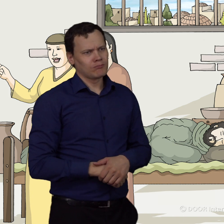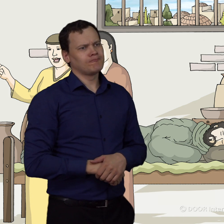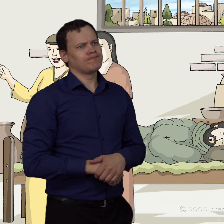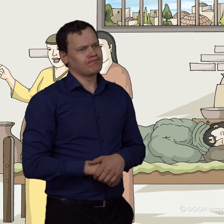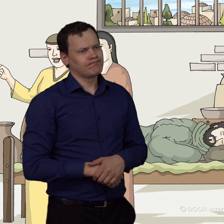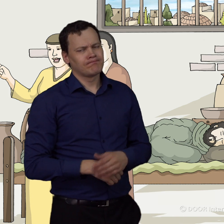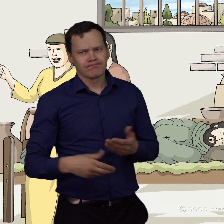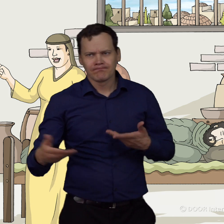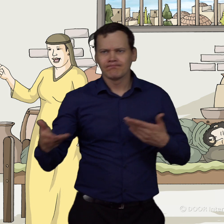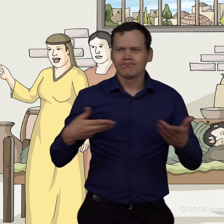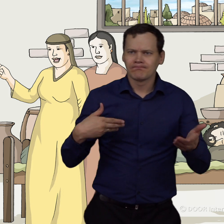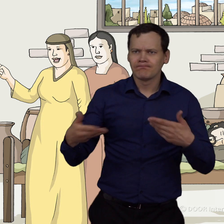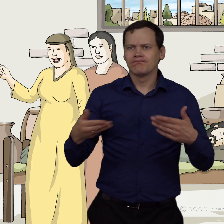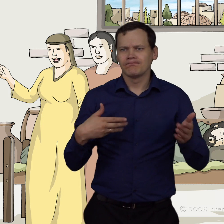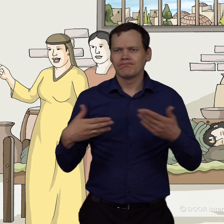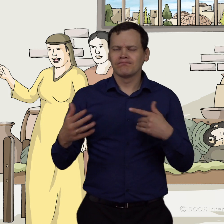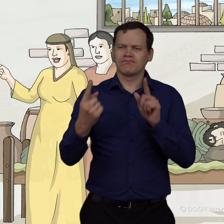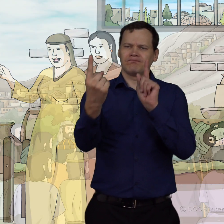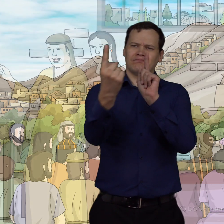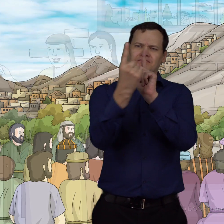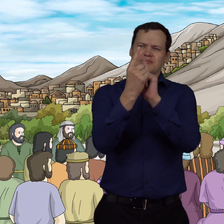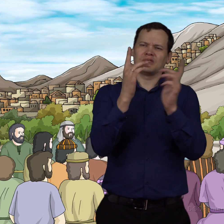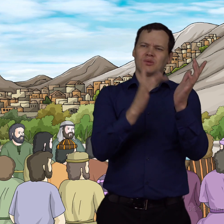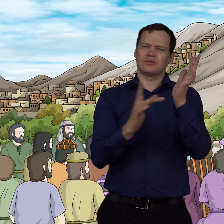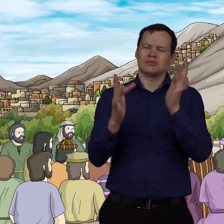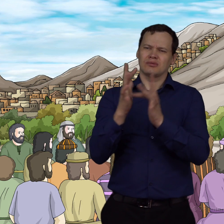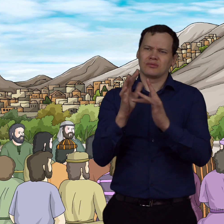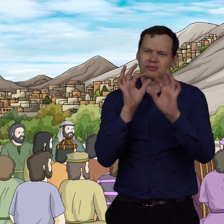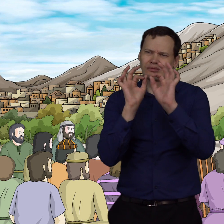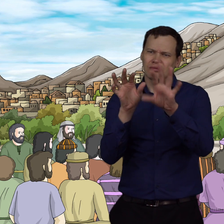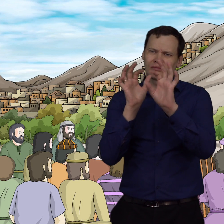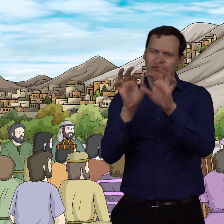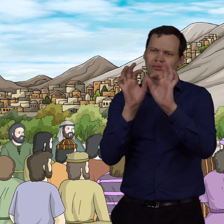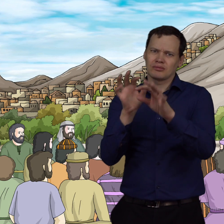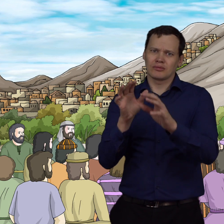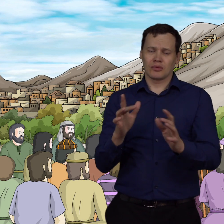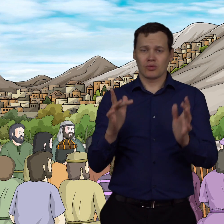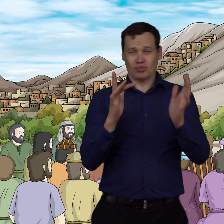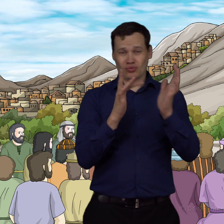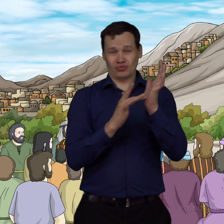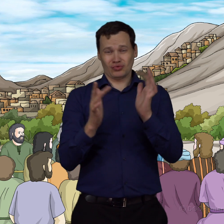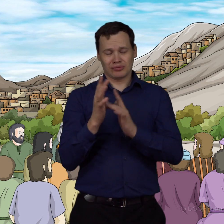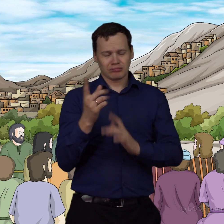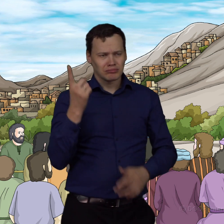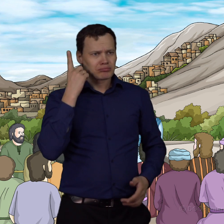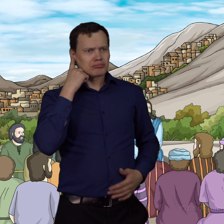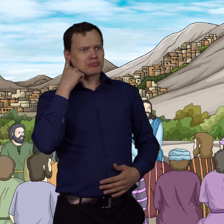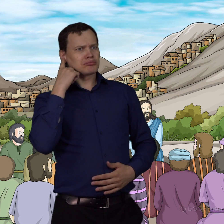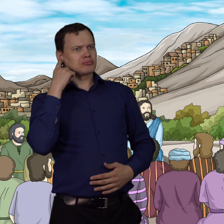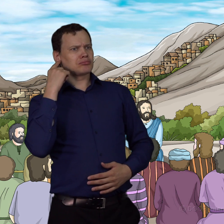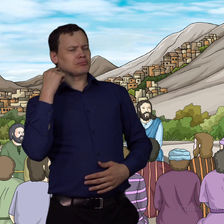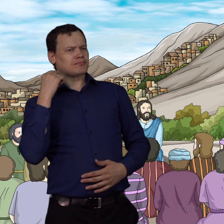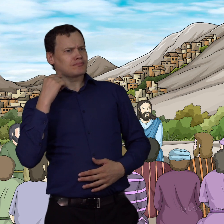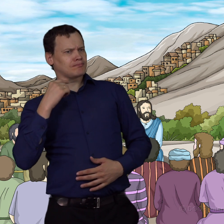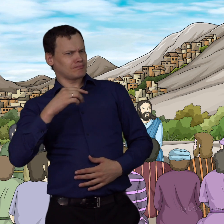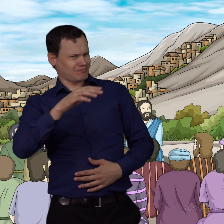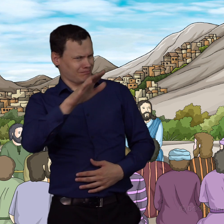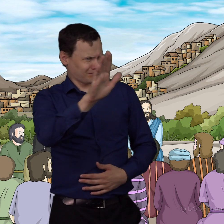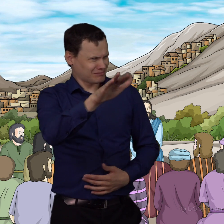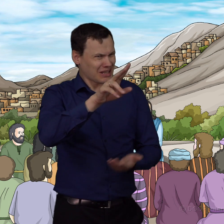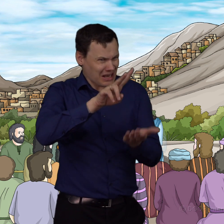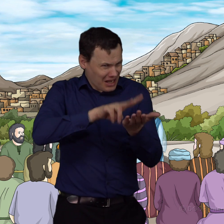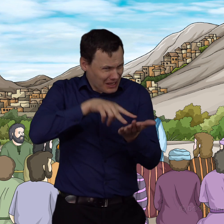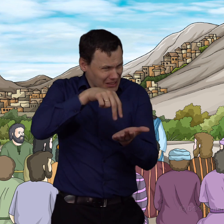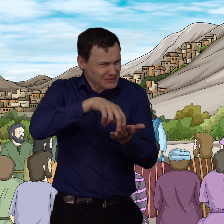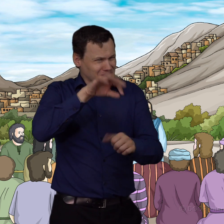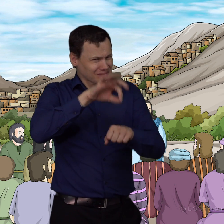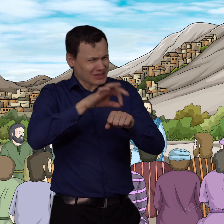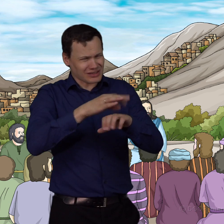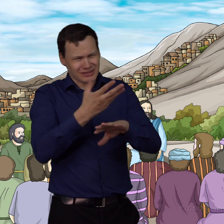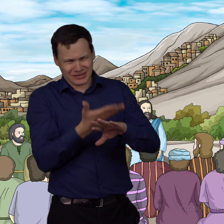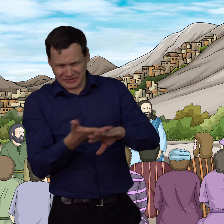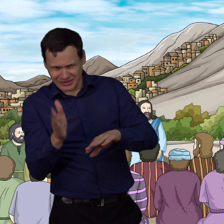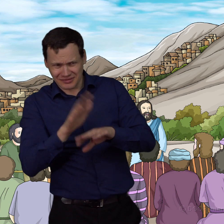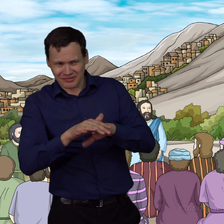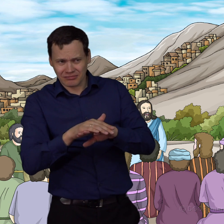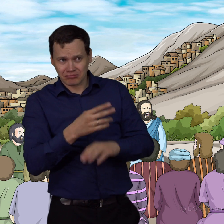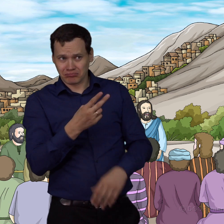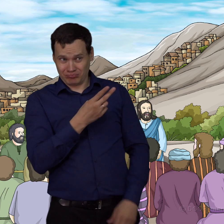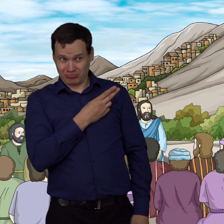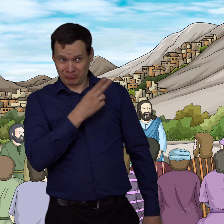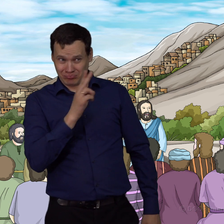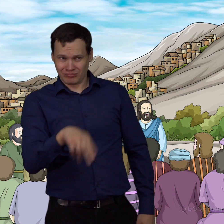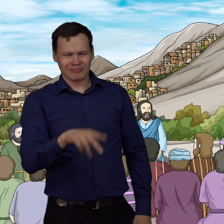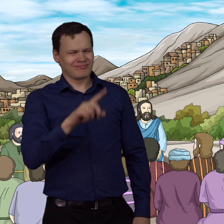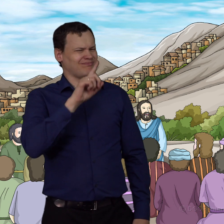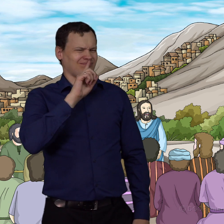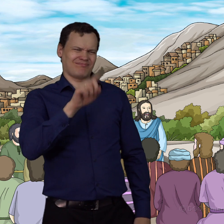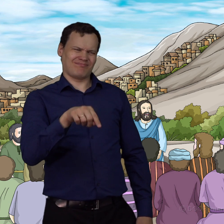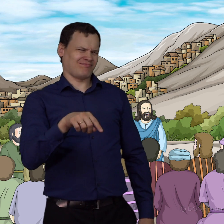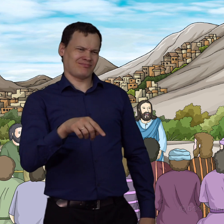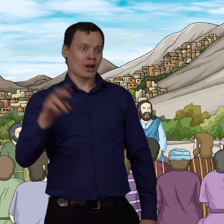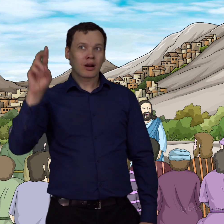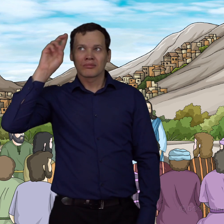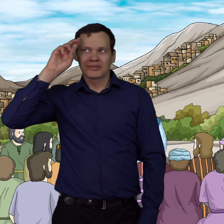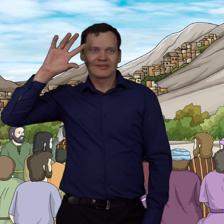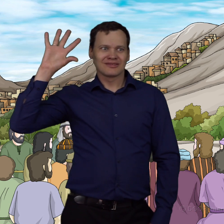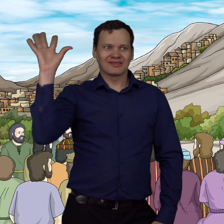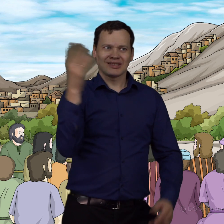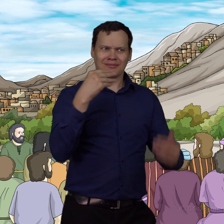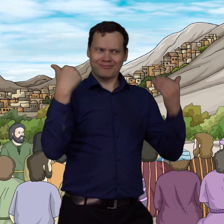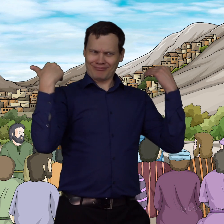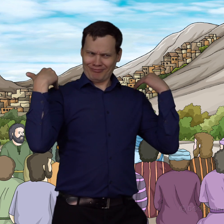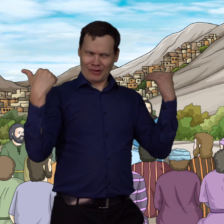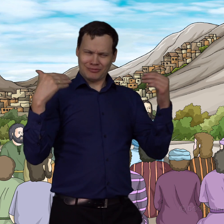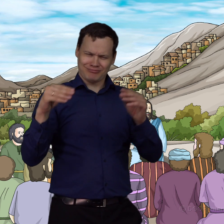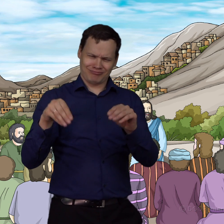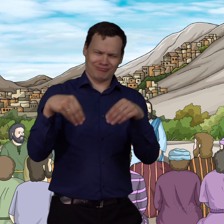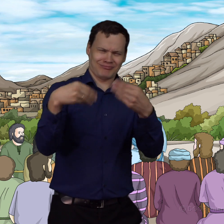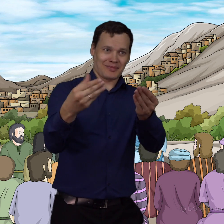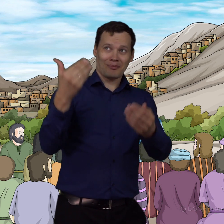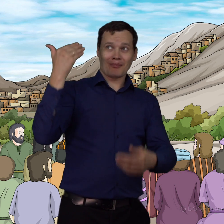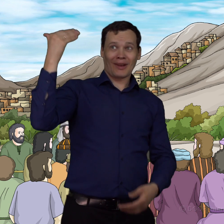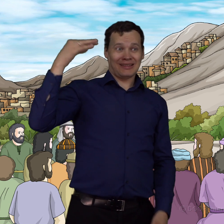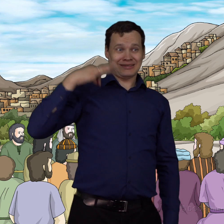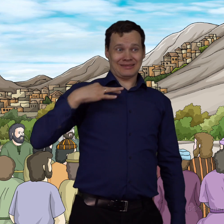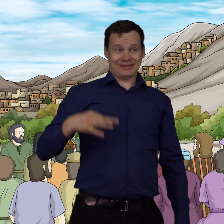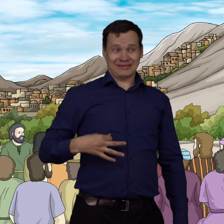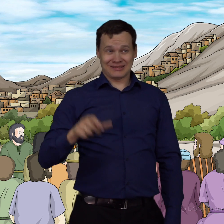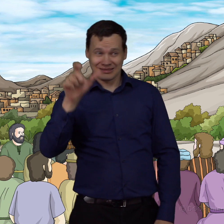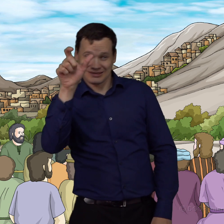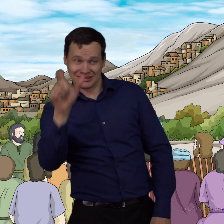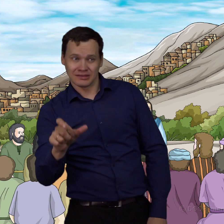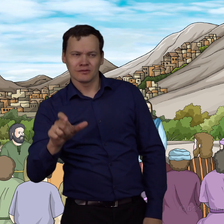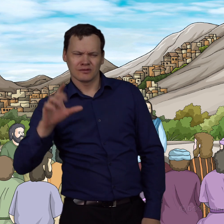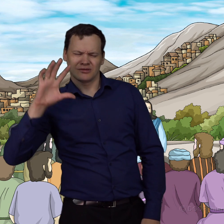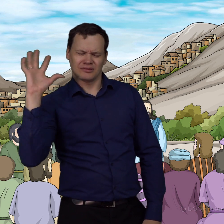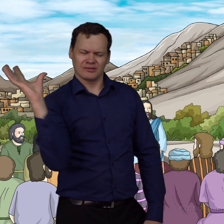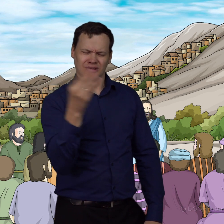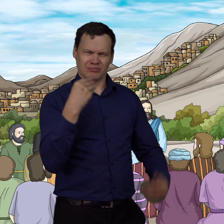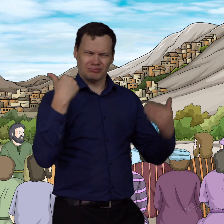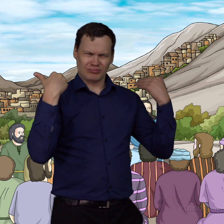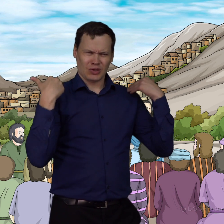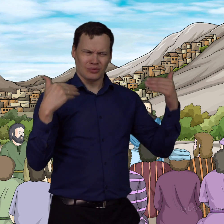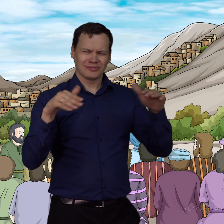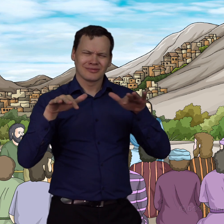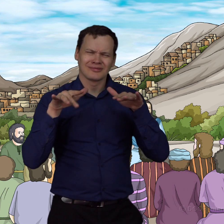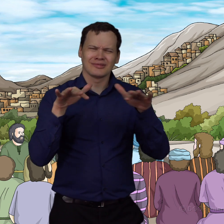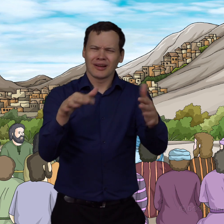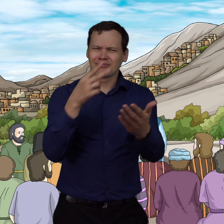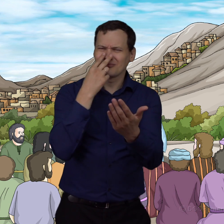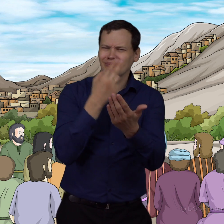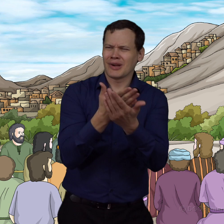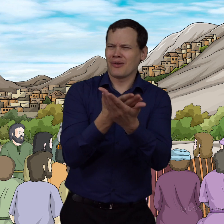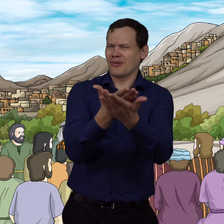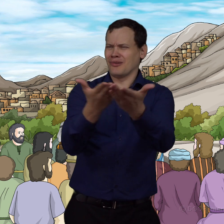When Jesus heard this, He said, “This sickness will not end in death.